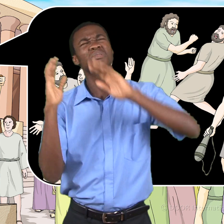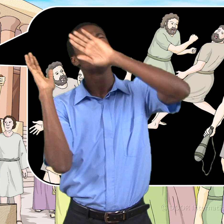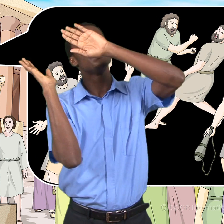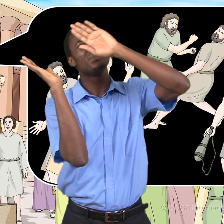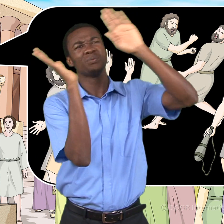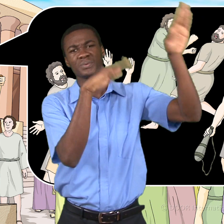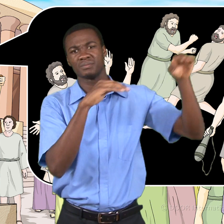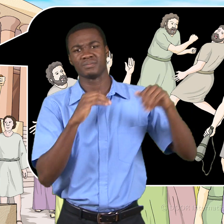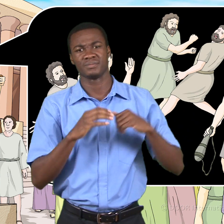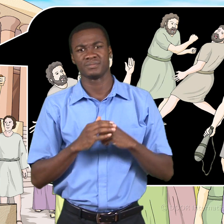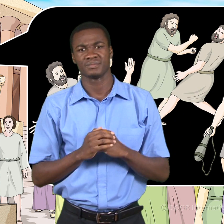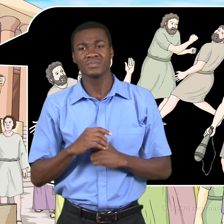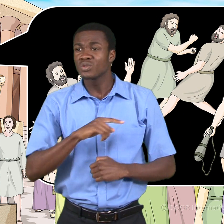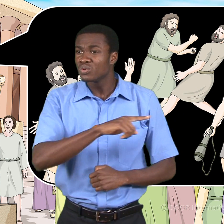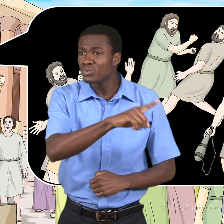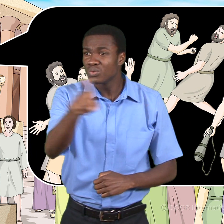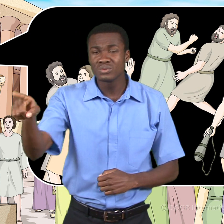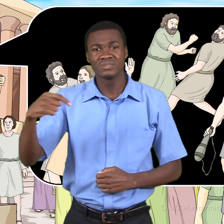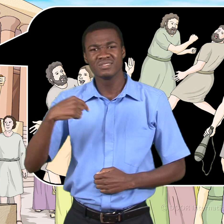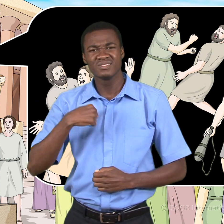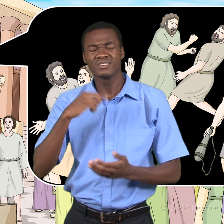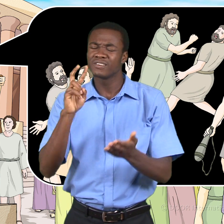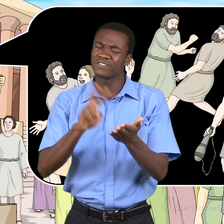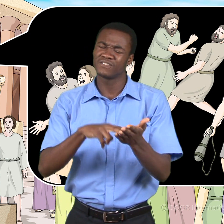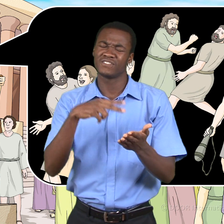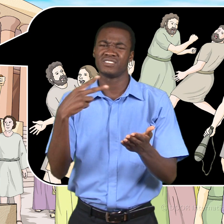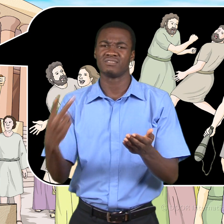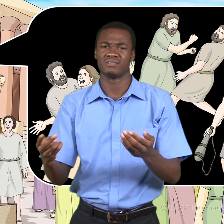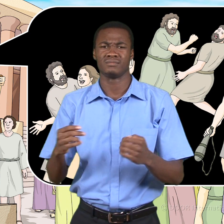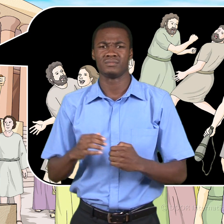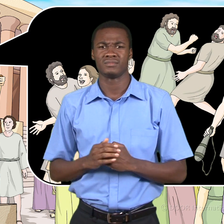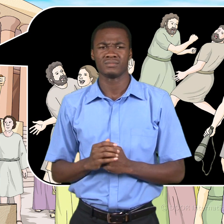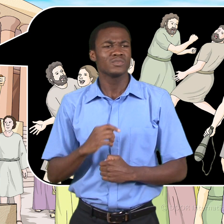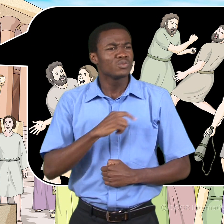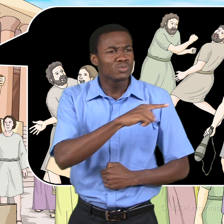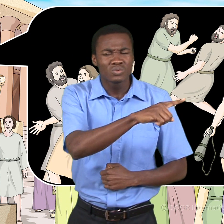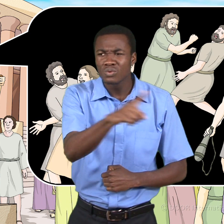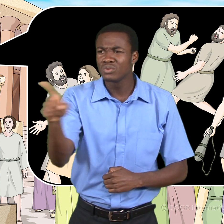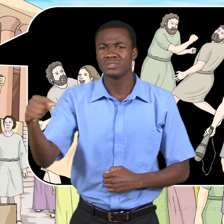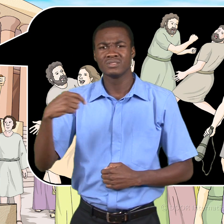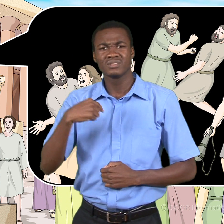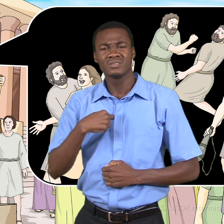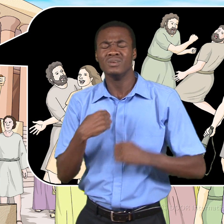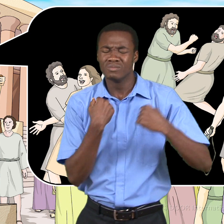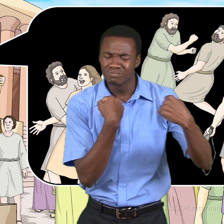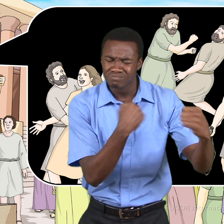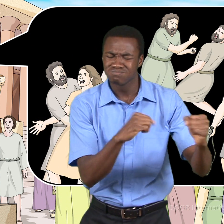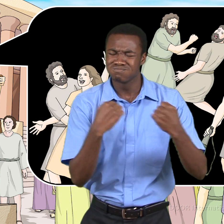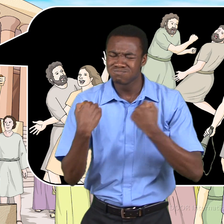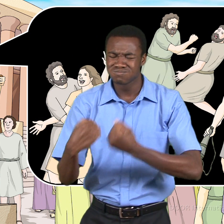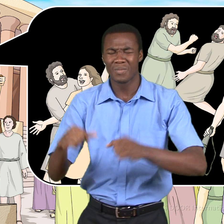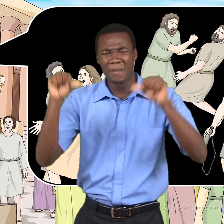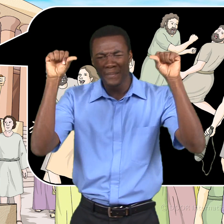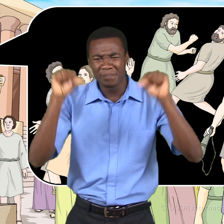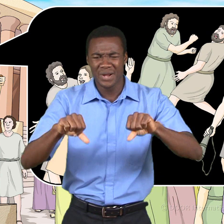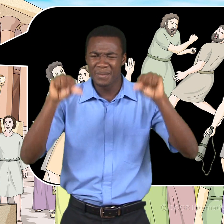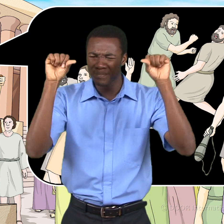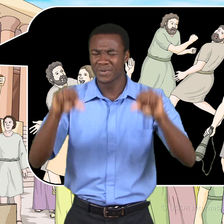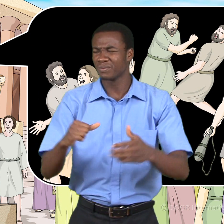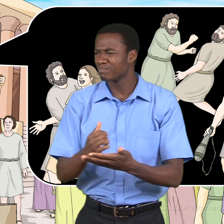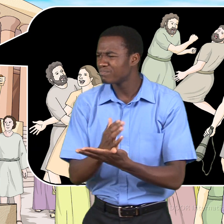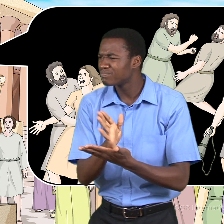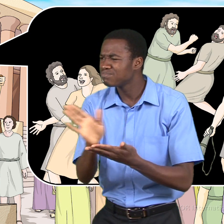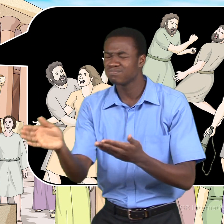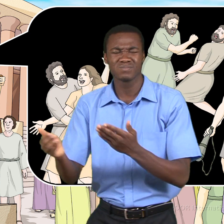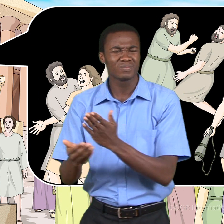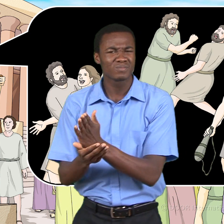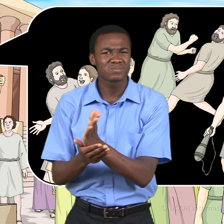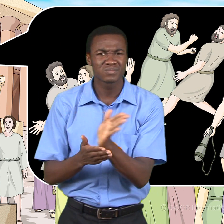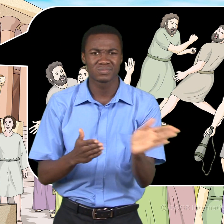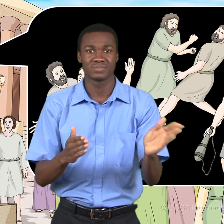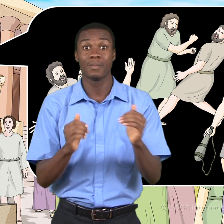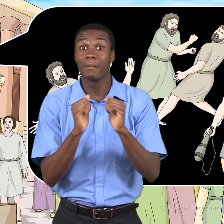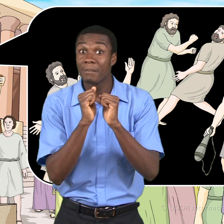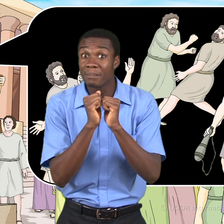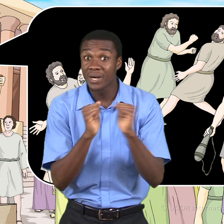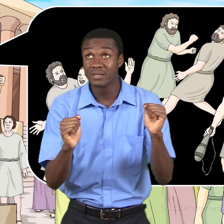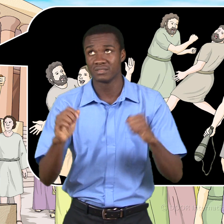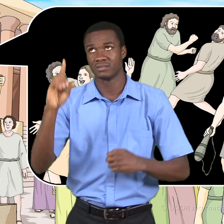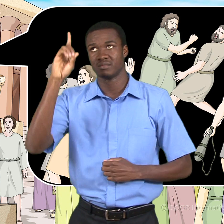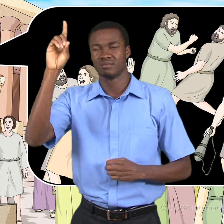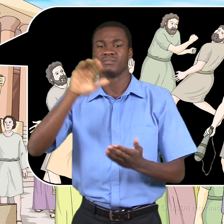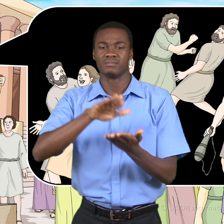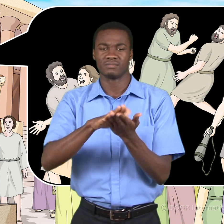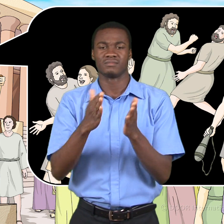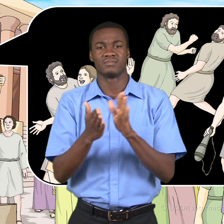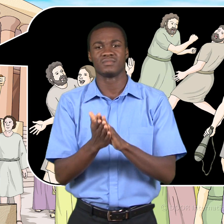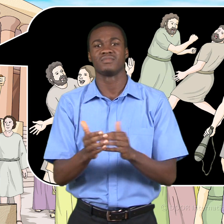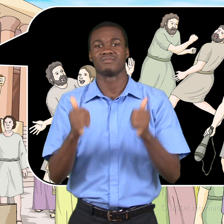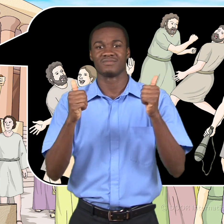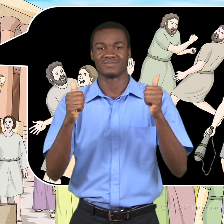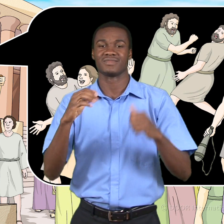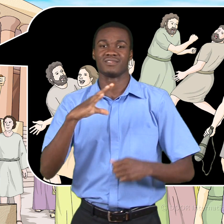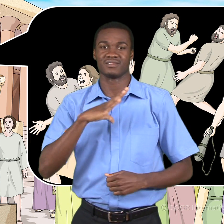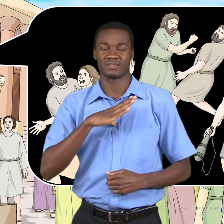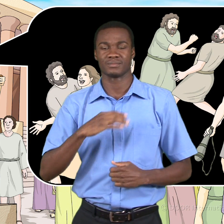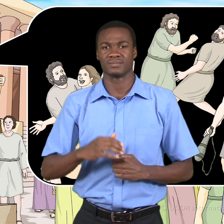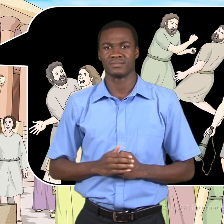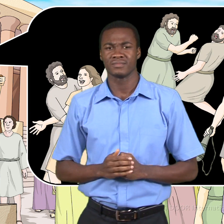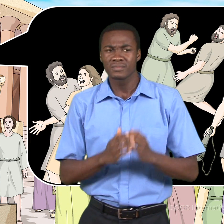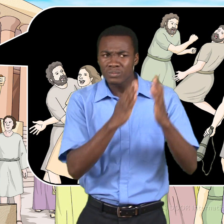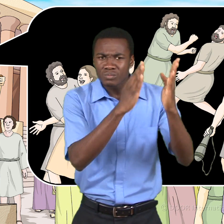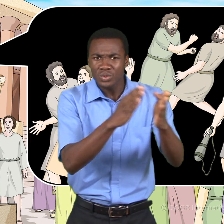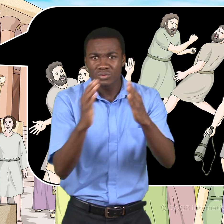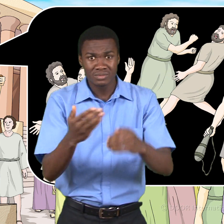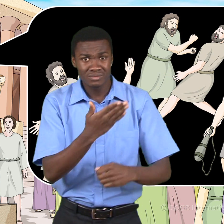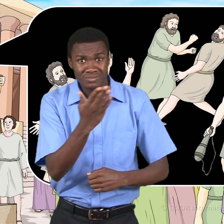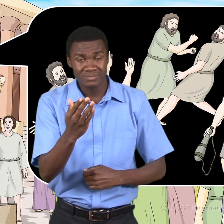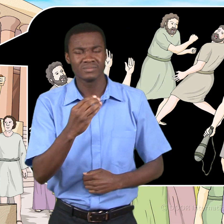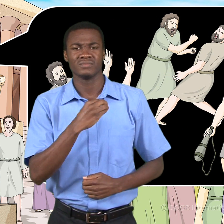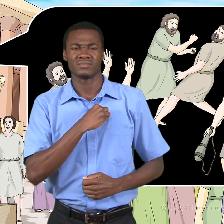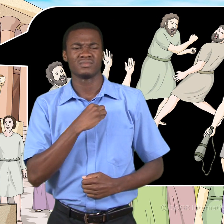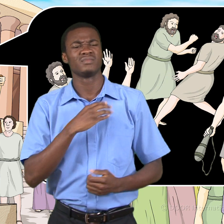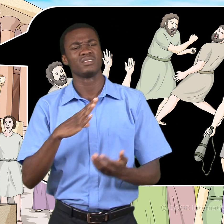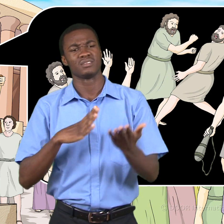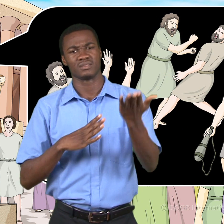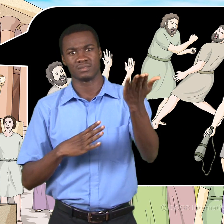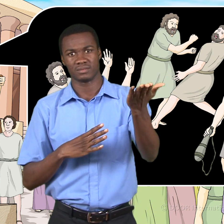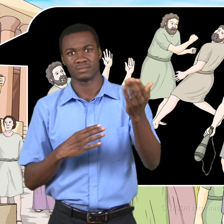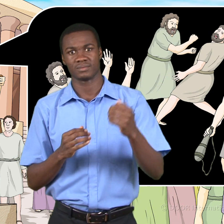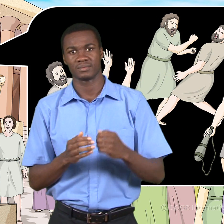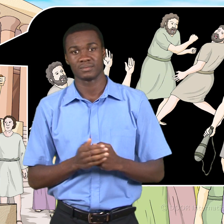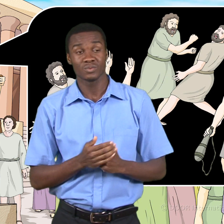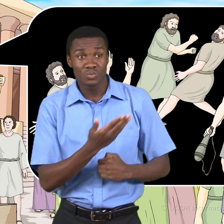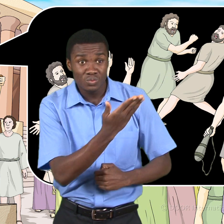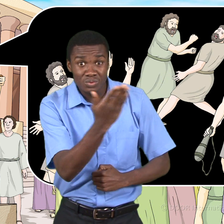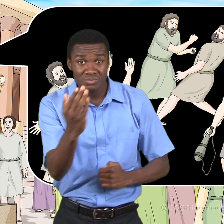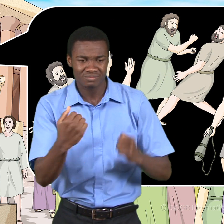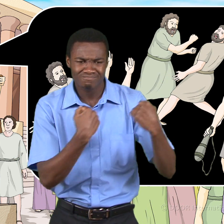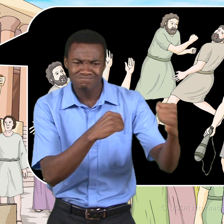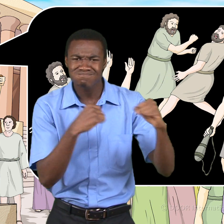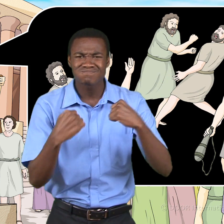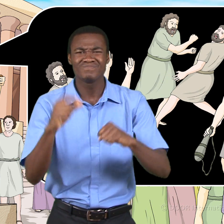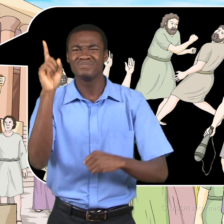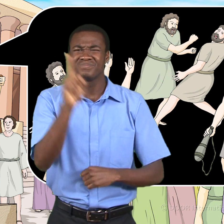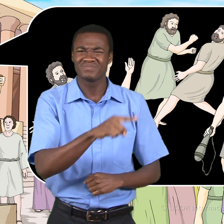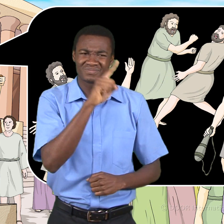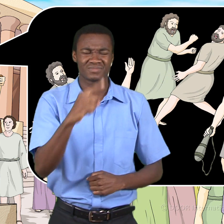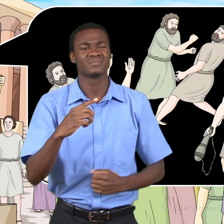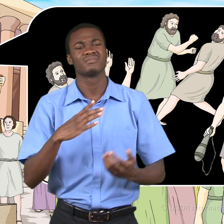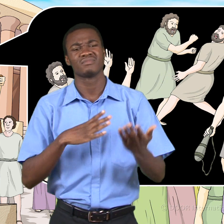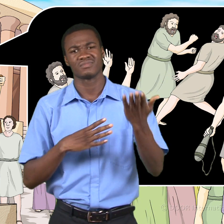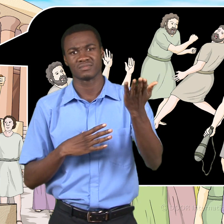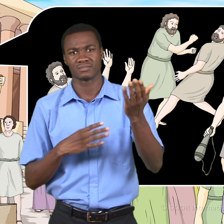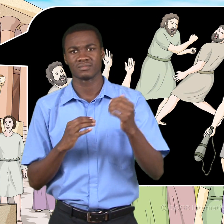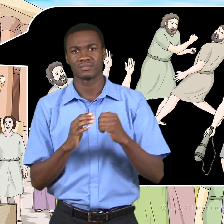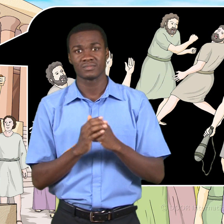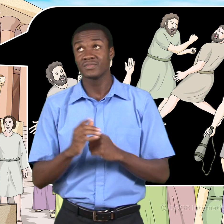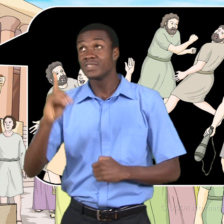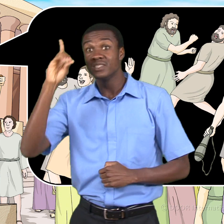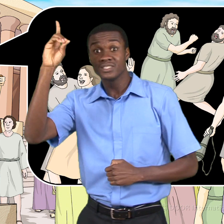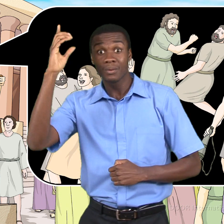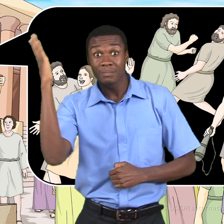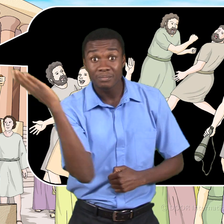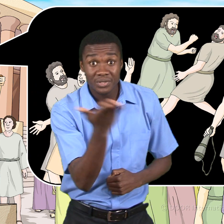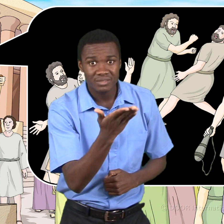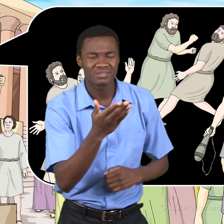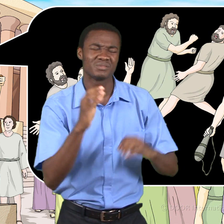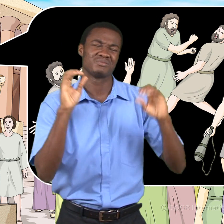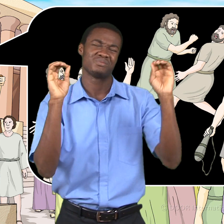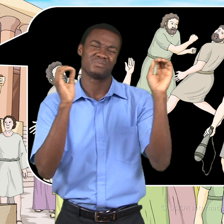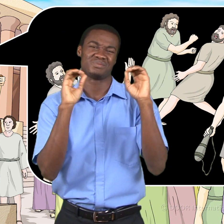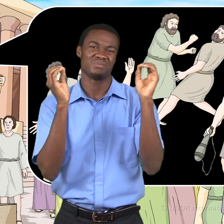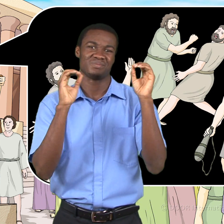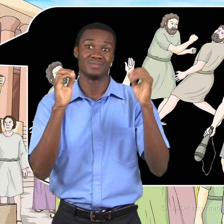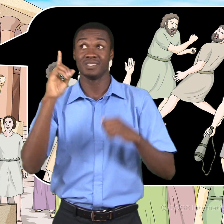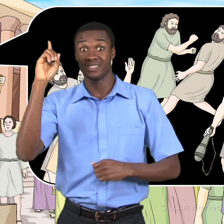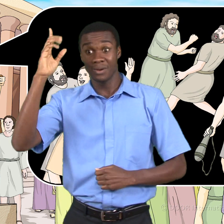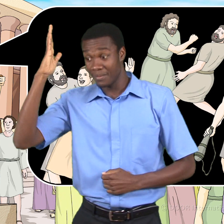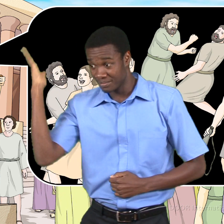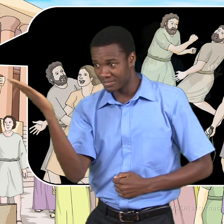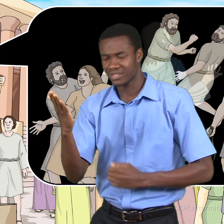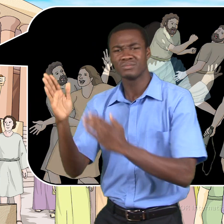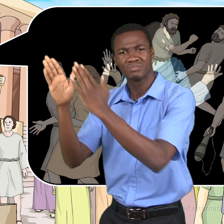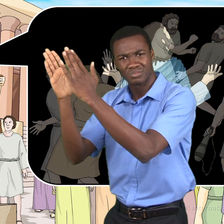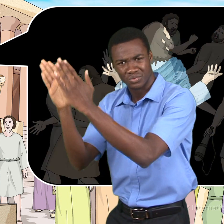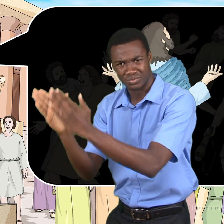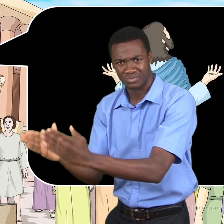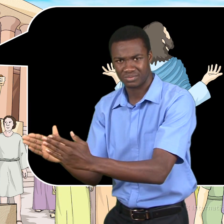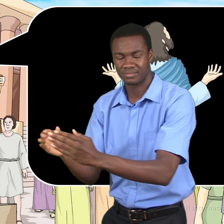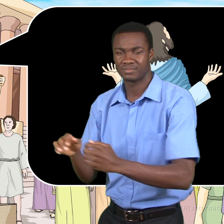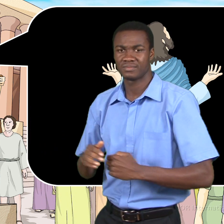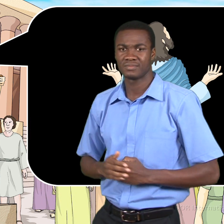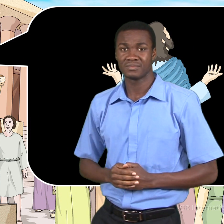and the LORD has laid upon Him the iniquity of us all.